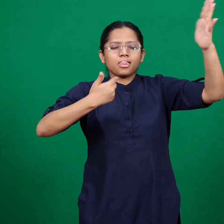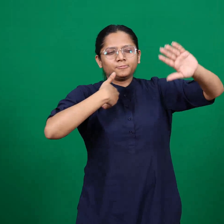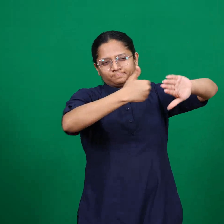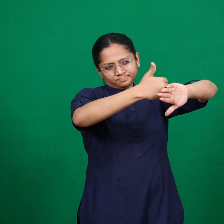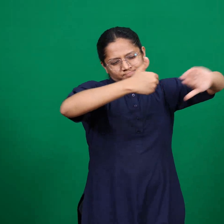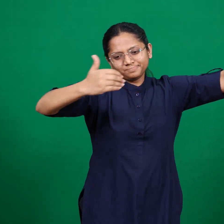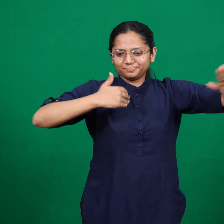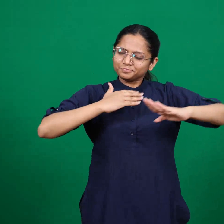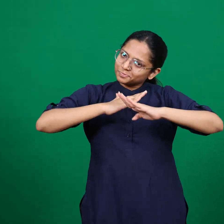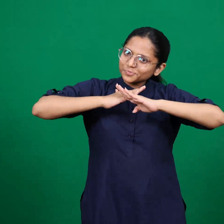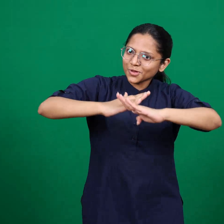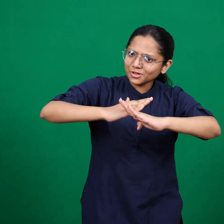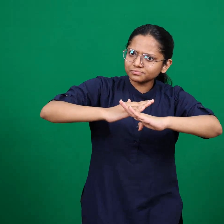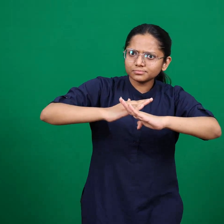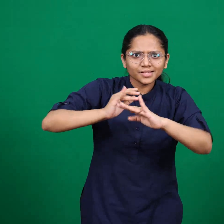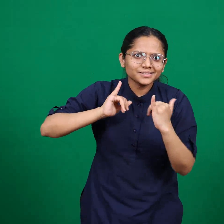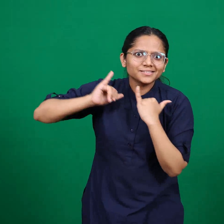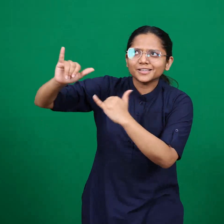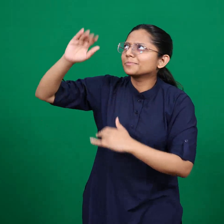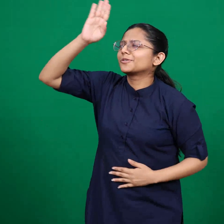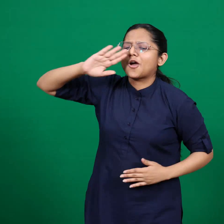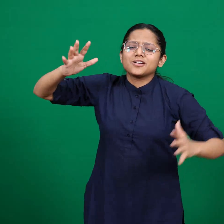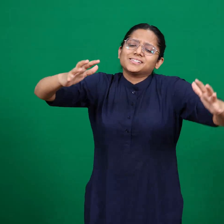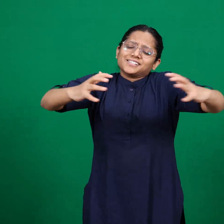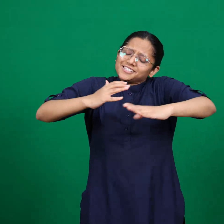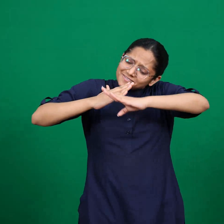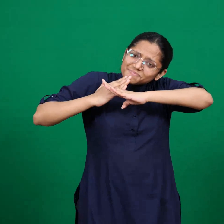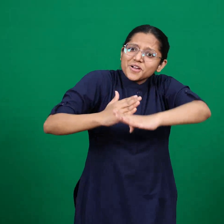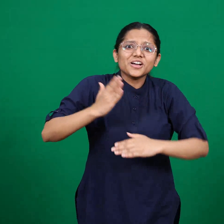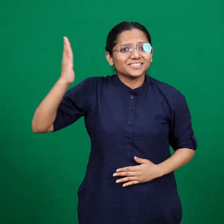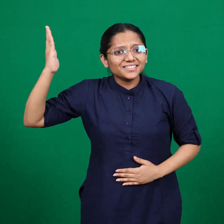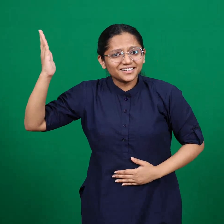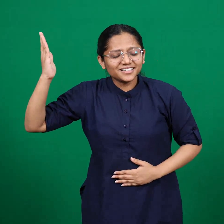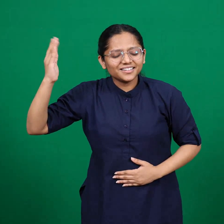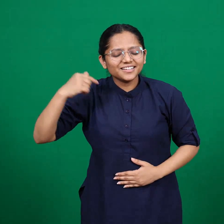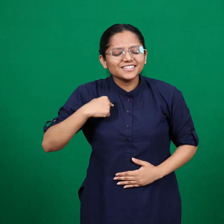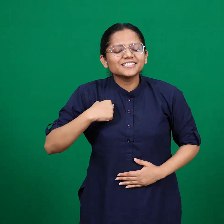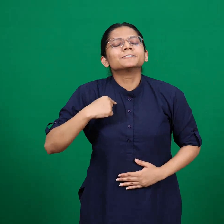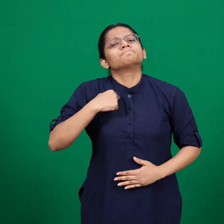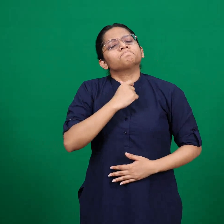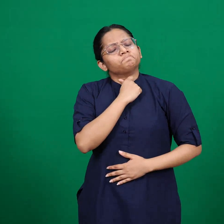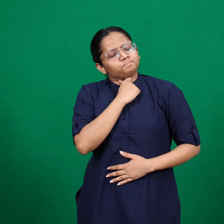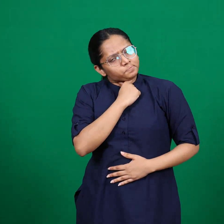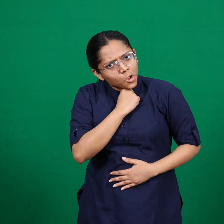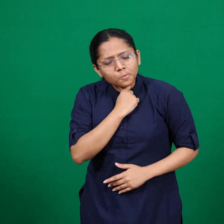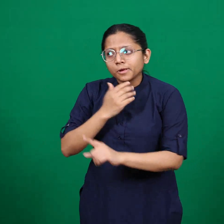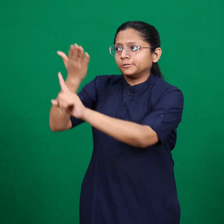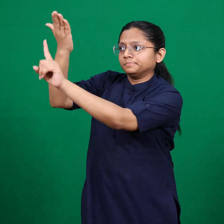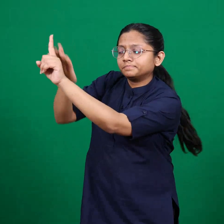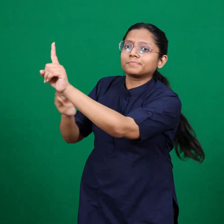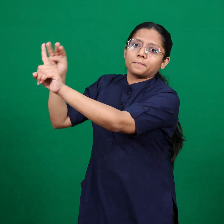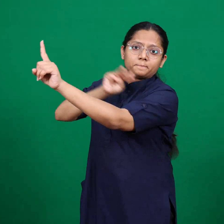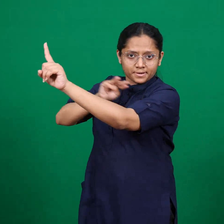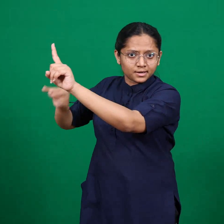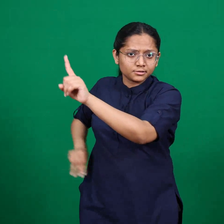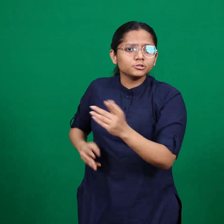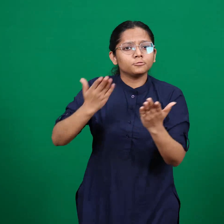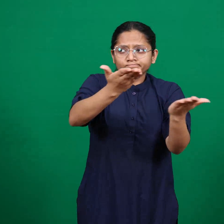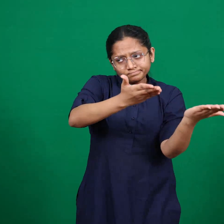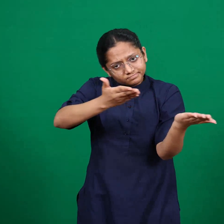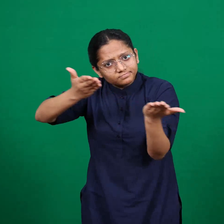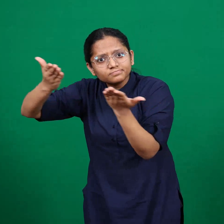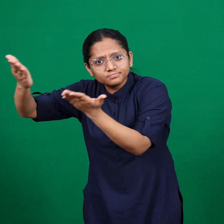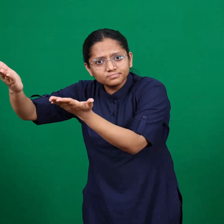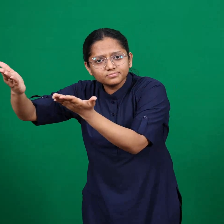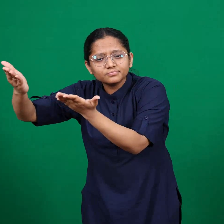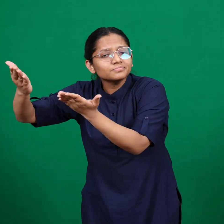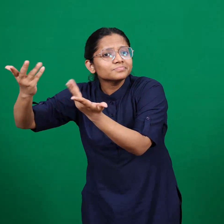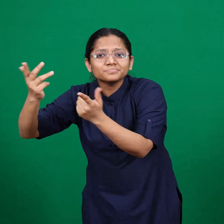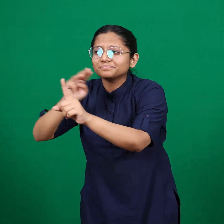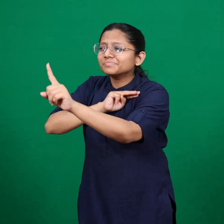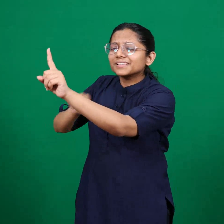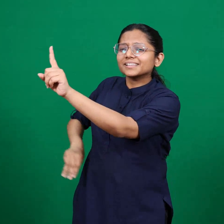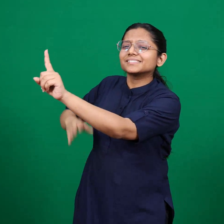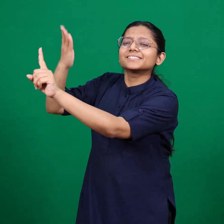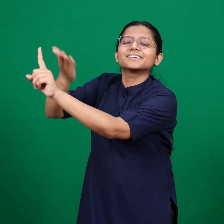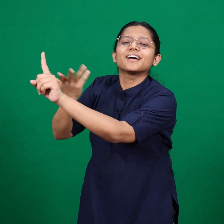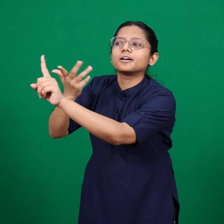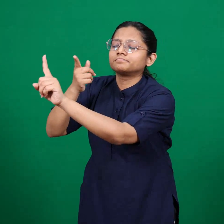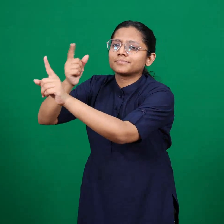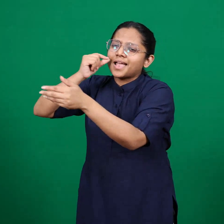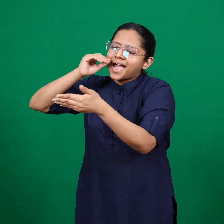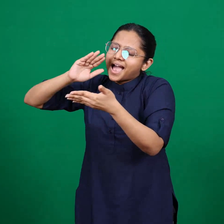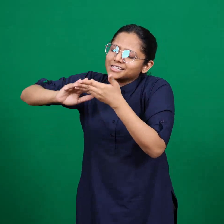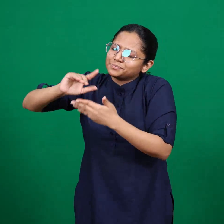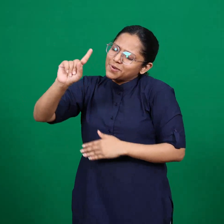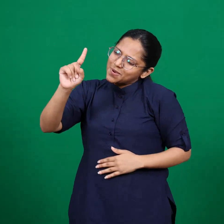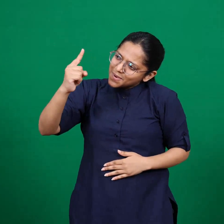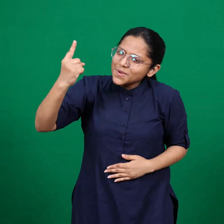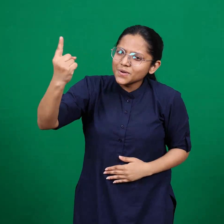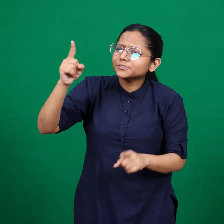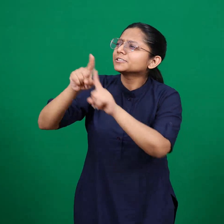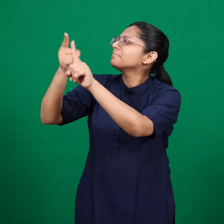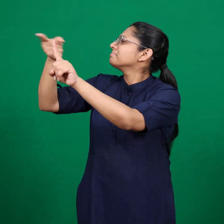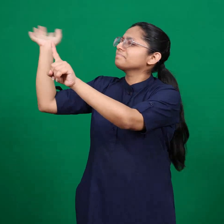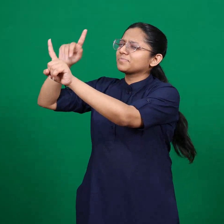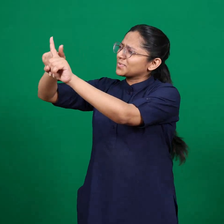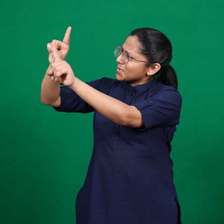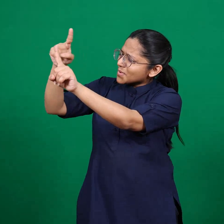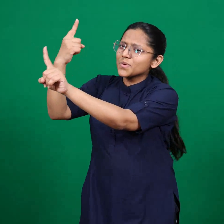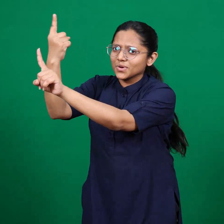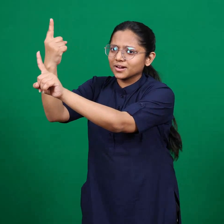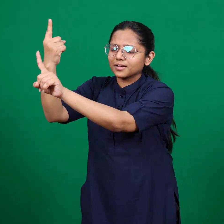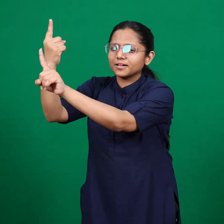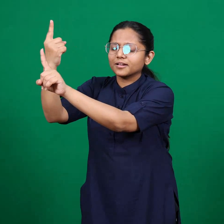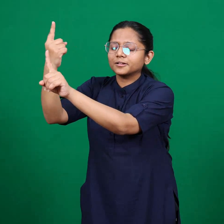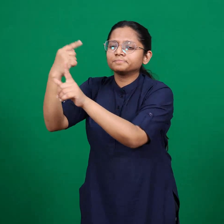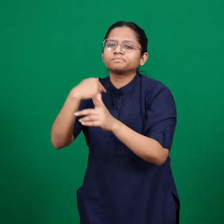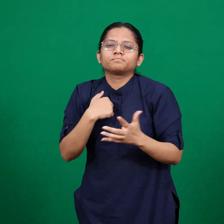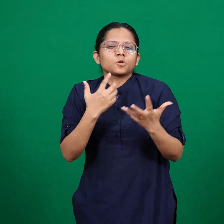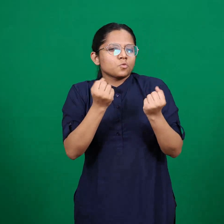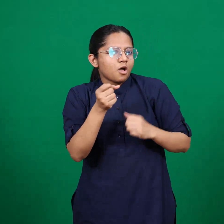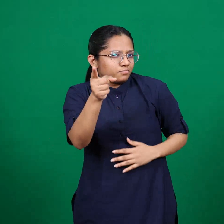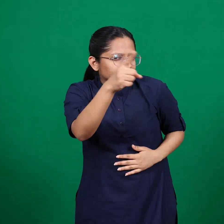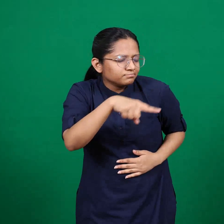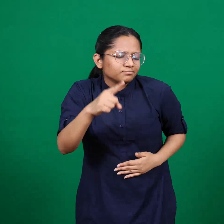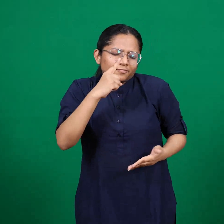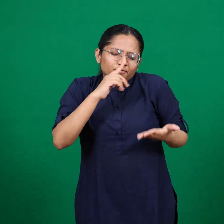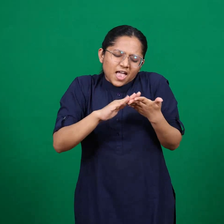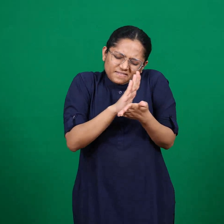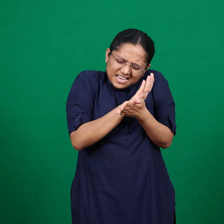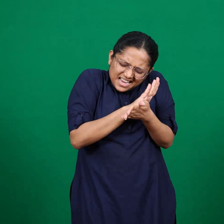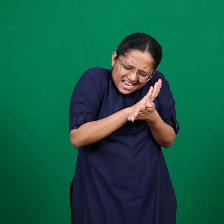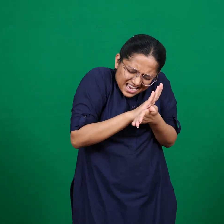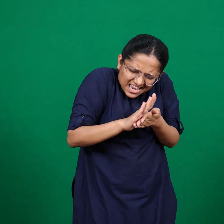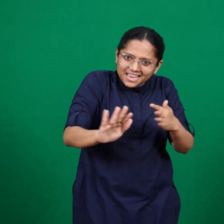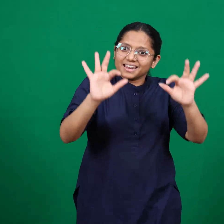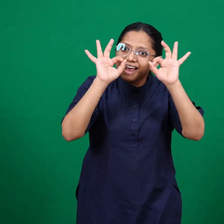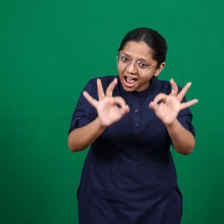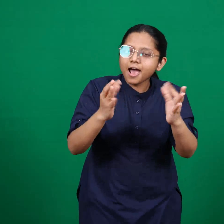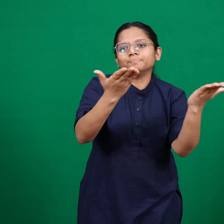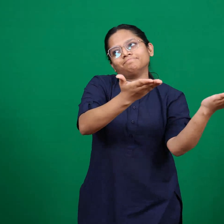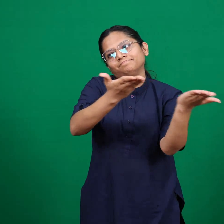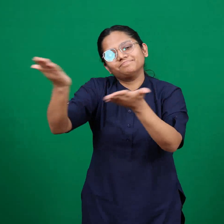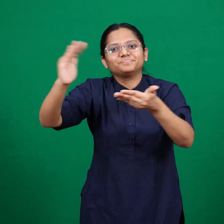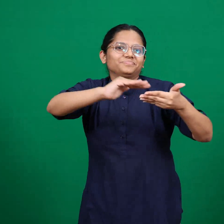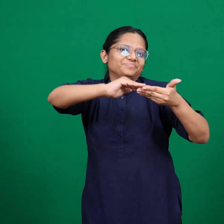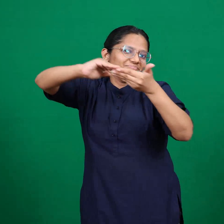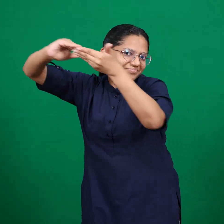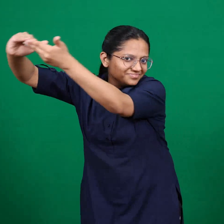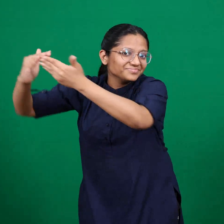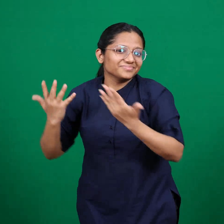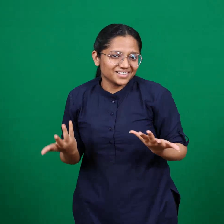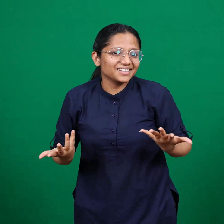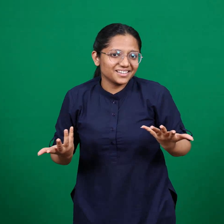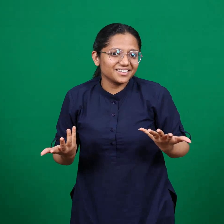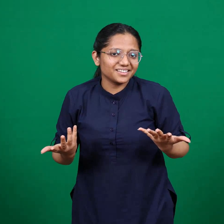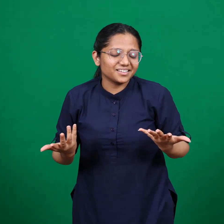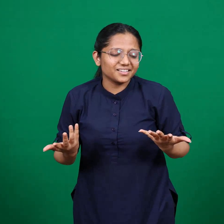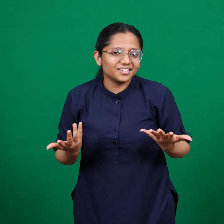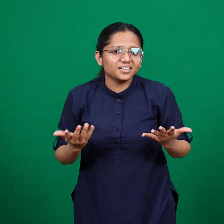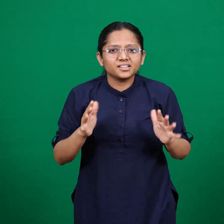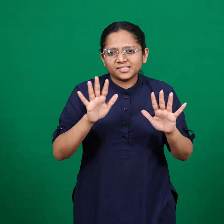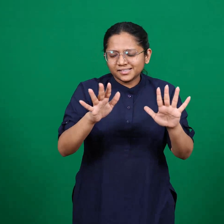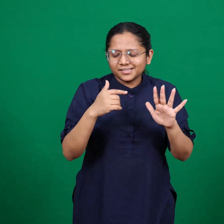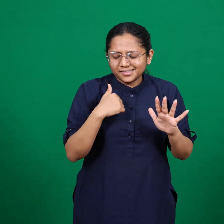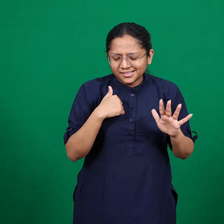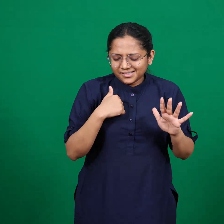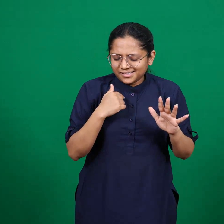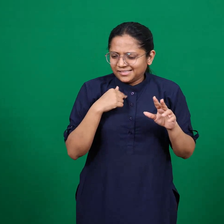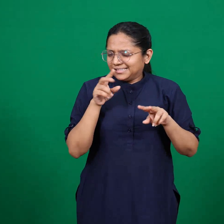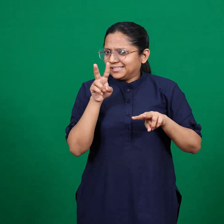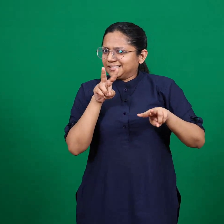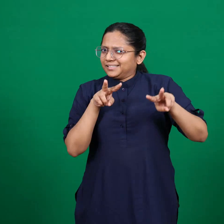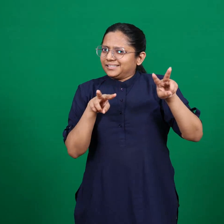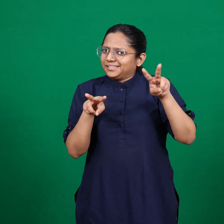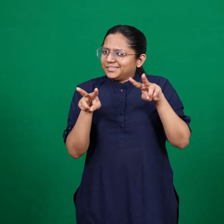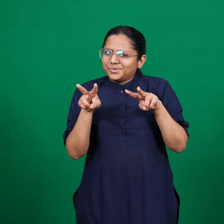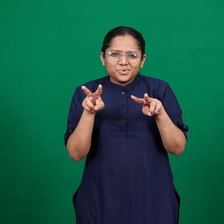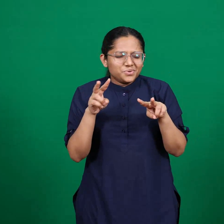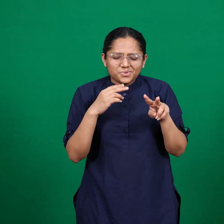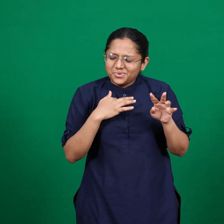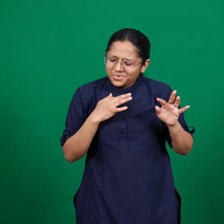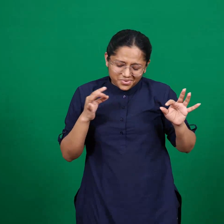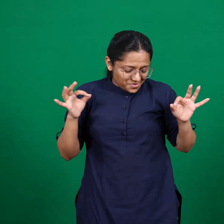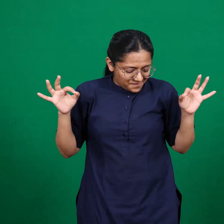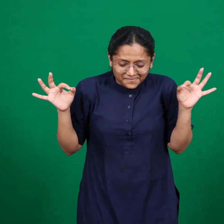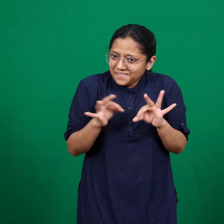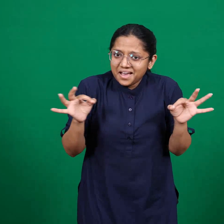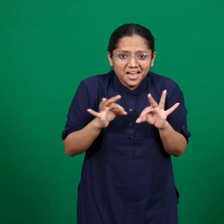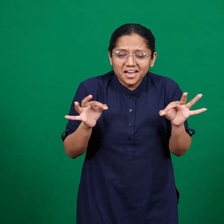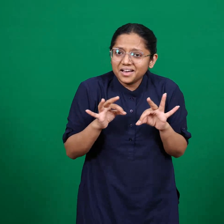For I promised you to one husband, to present you as a pure virgin to Christ.